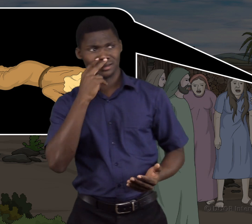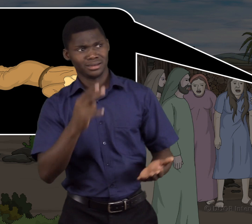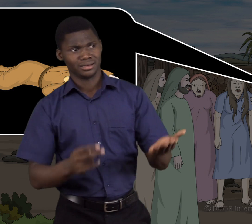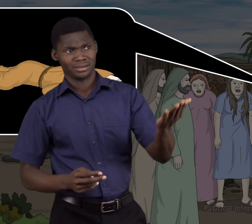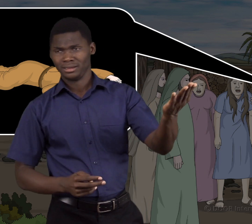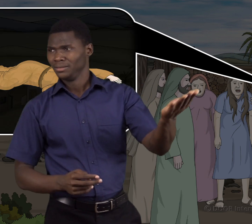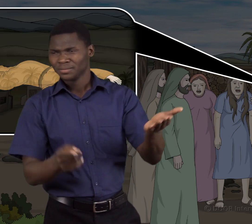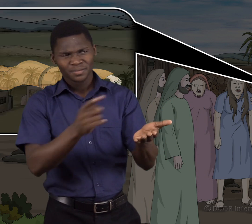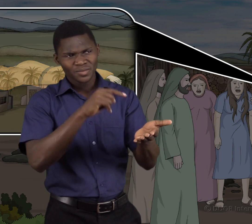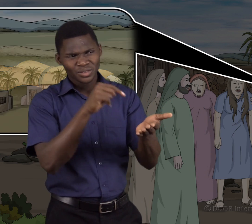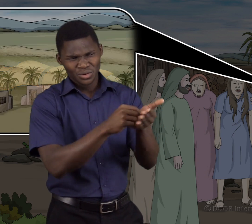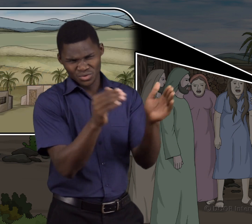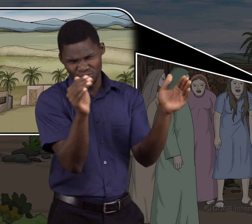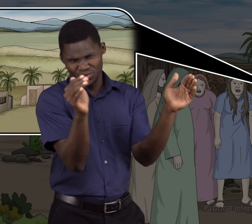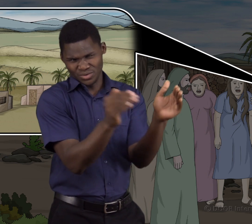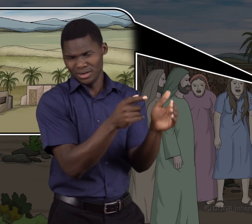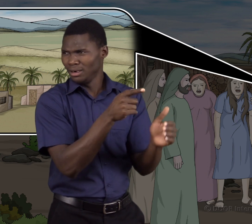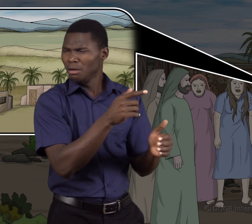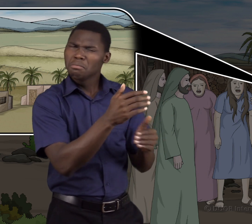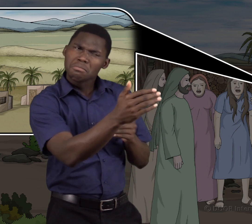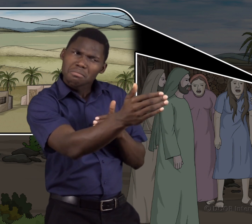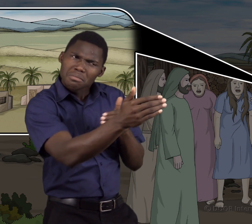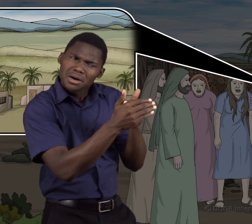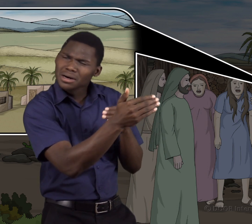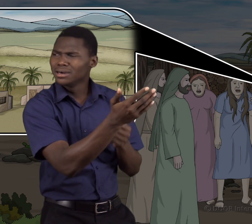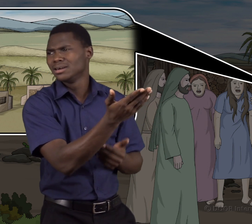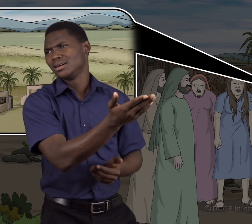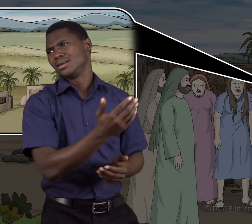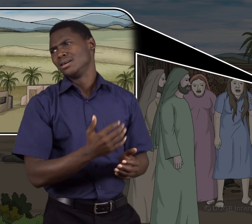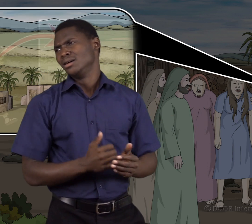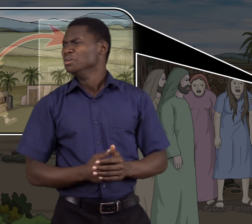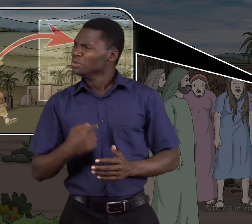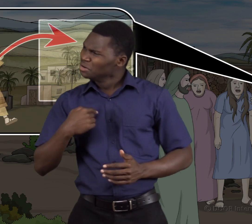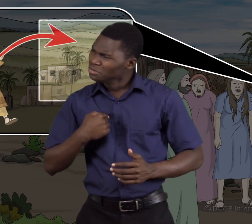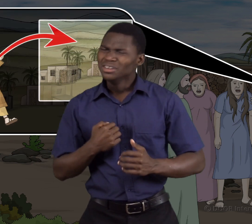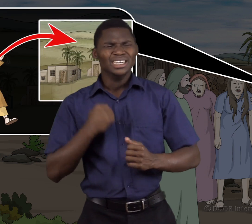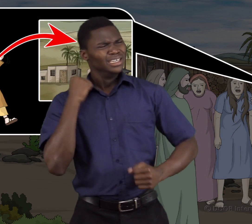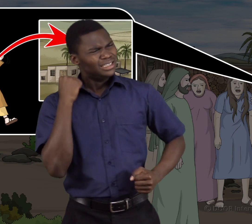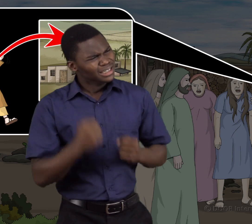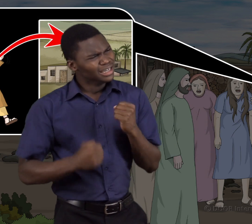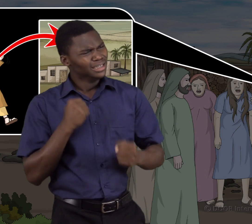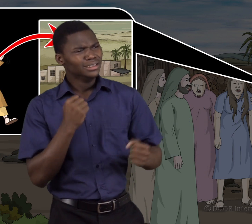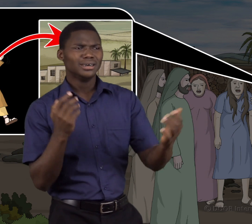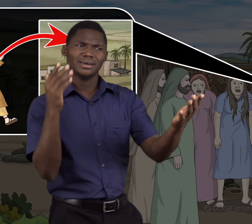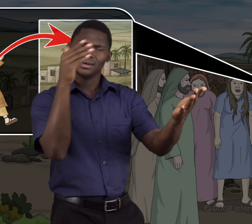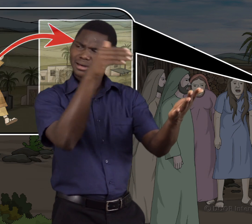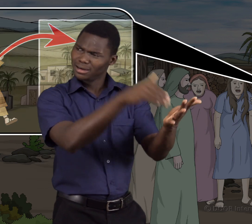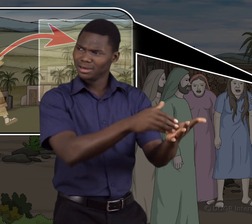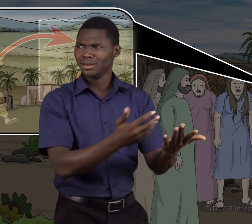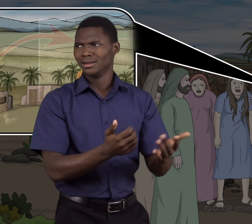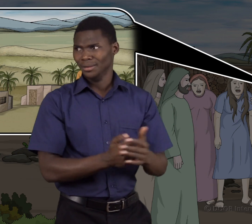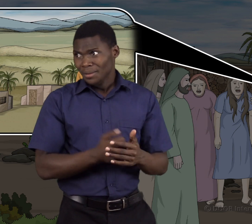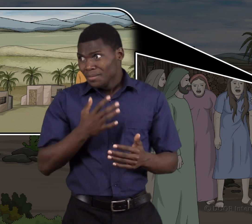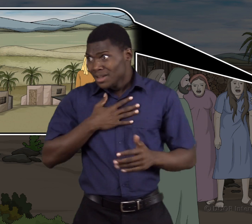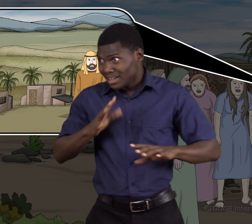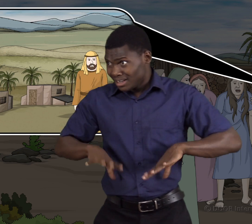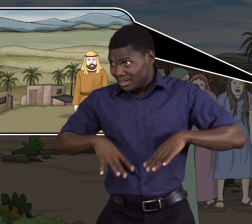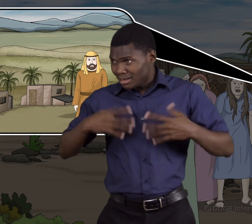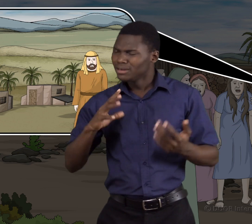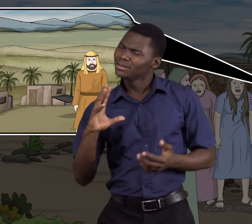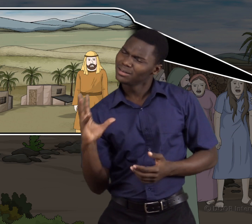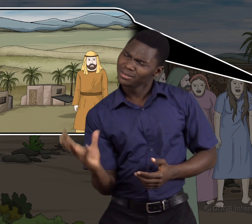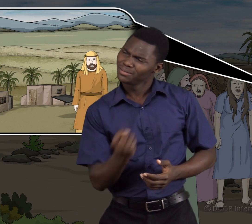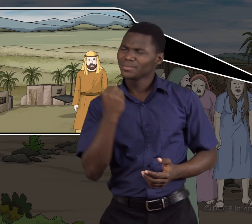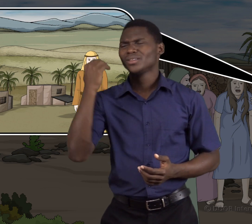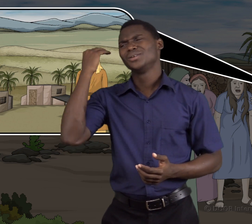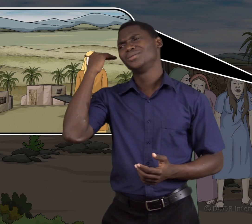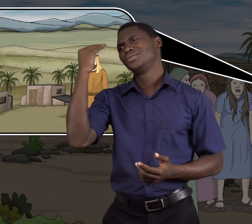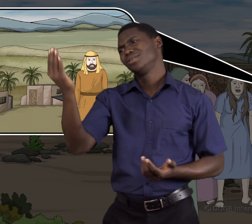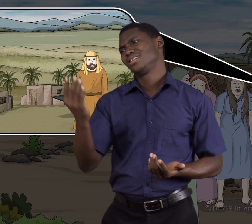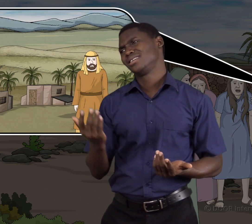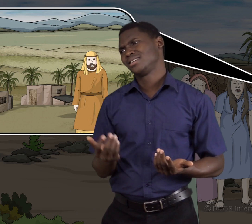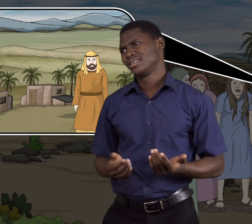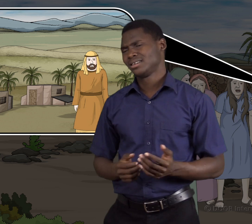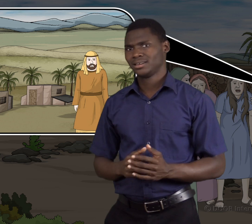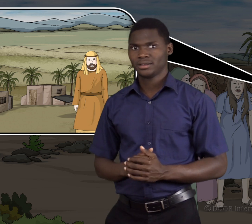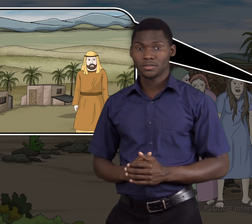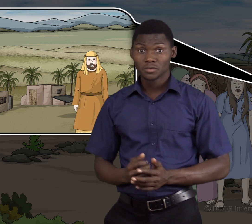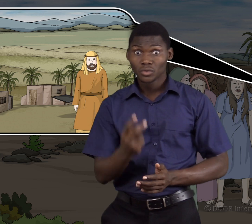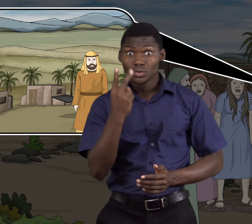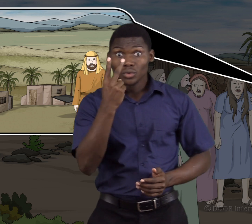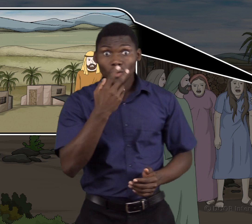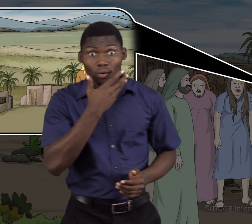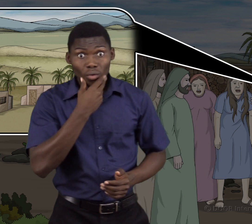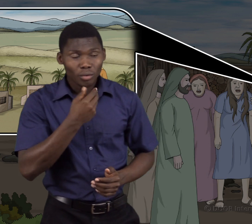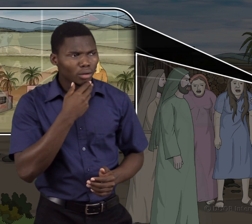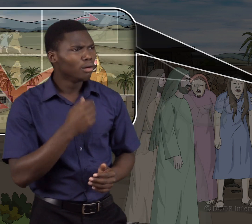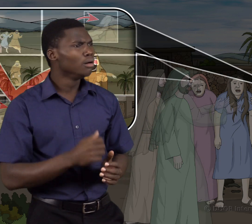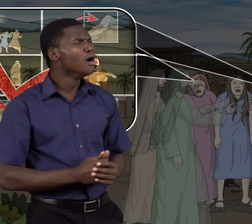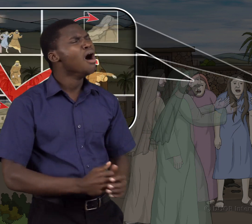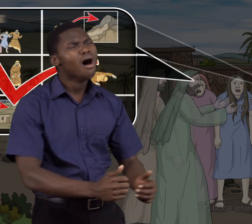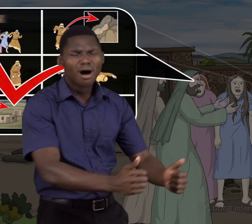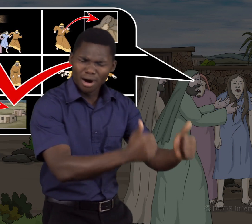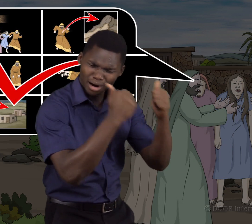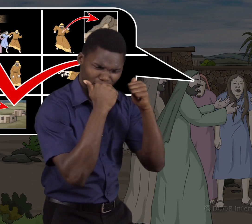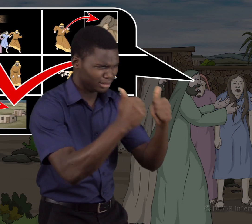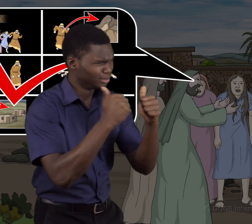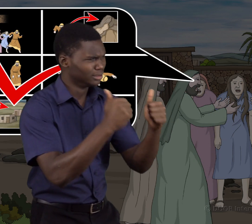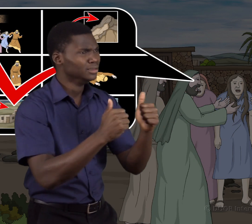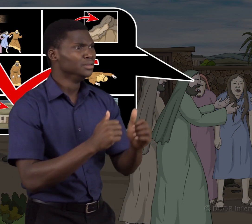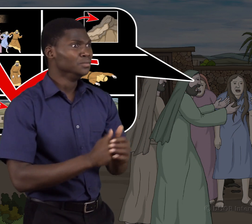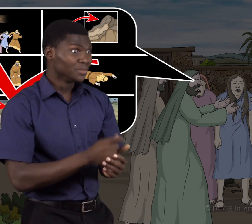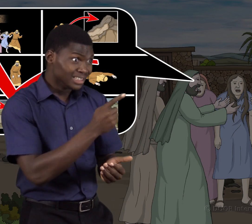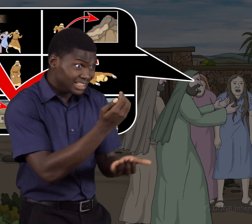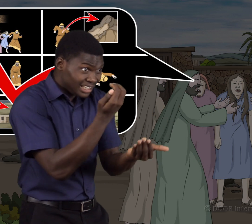Look, there is a town nearby where I can flee, and it is a small place. Please let me flee there—is it not a small place? Then my life will be saved.”